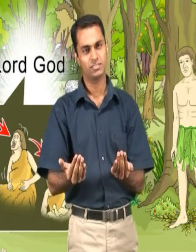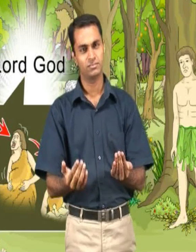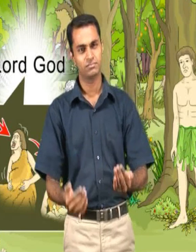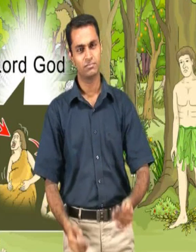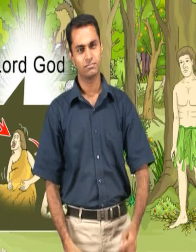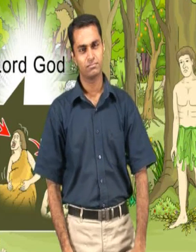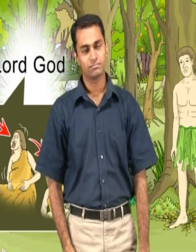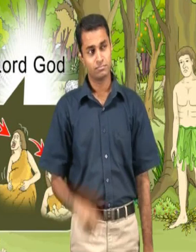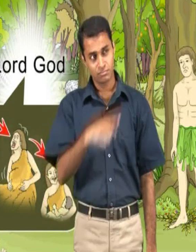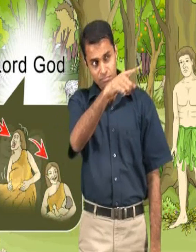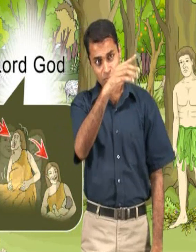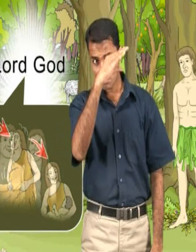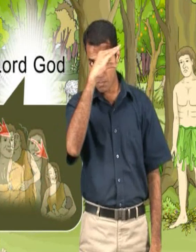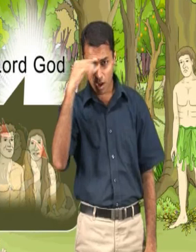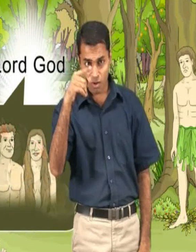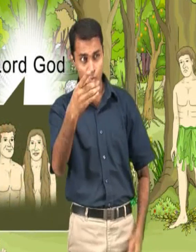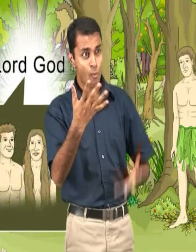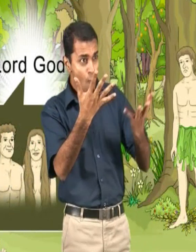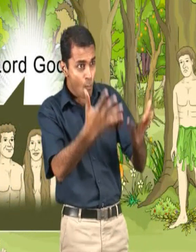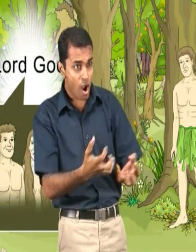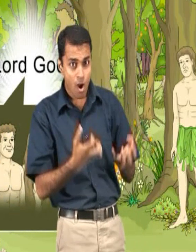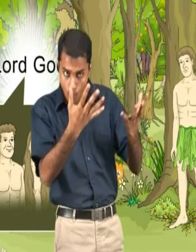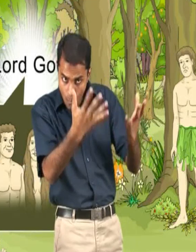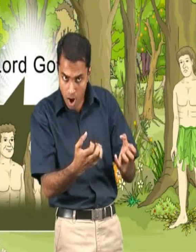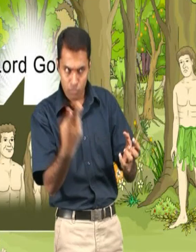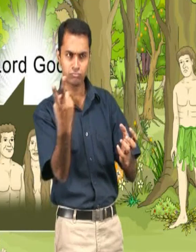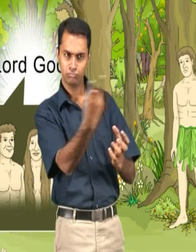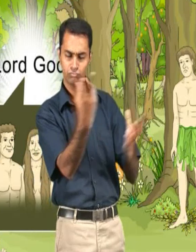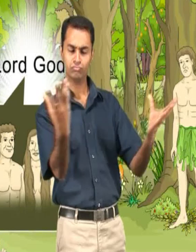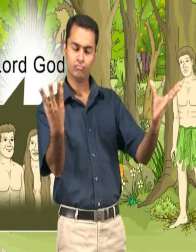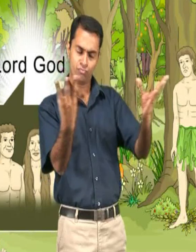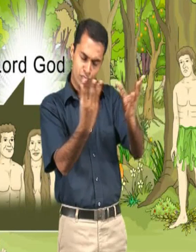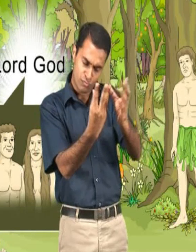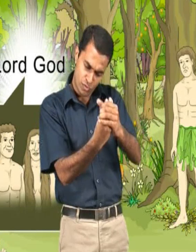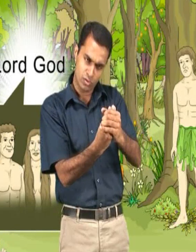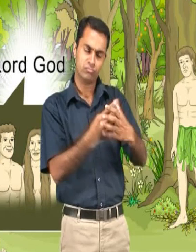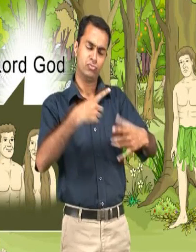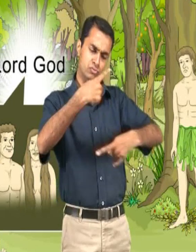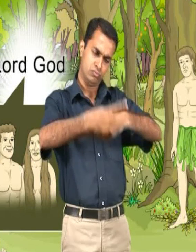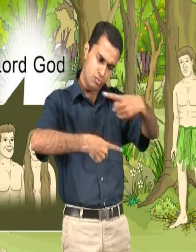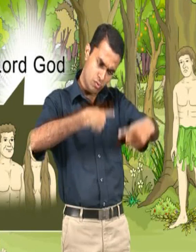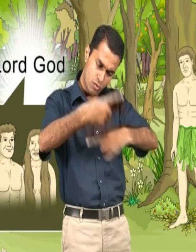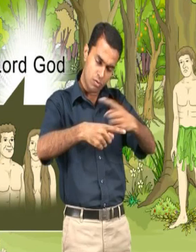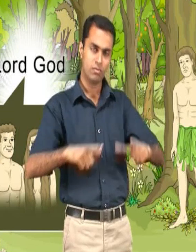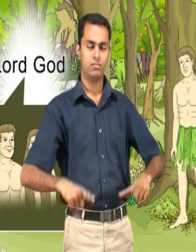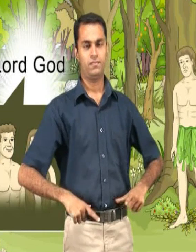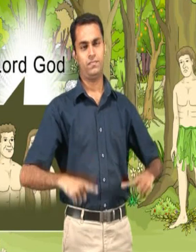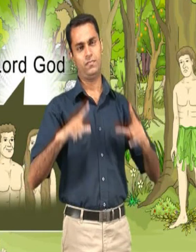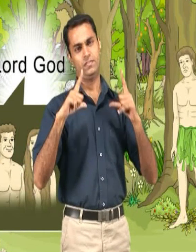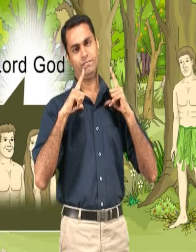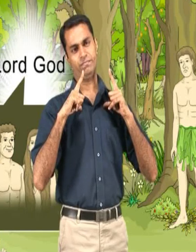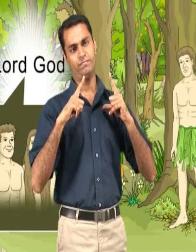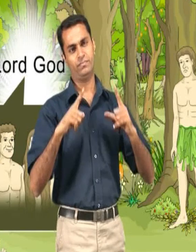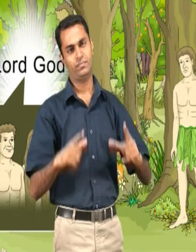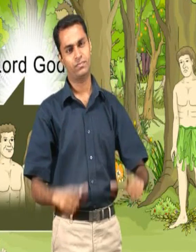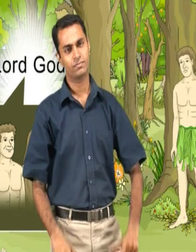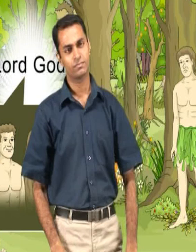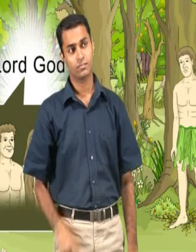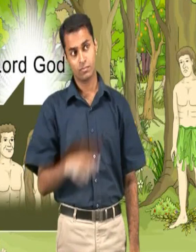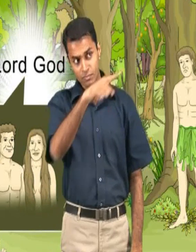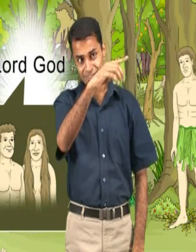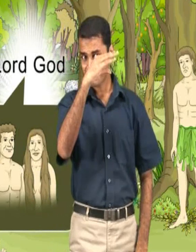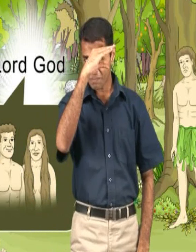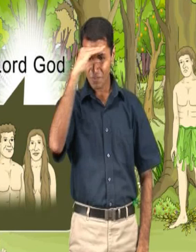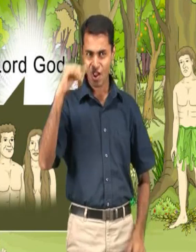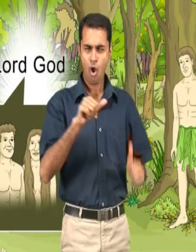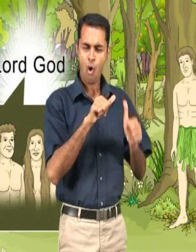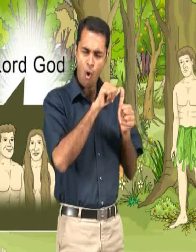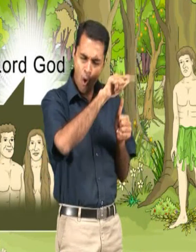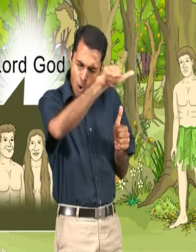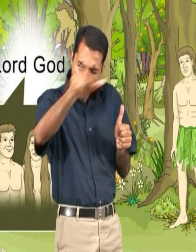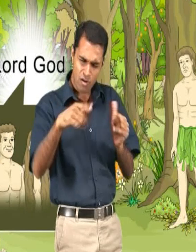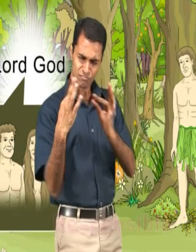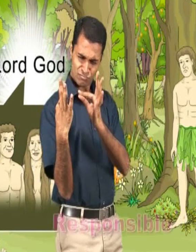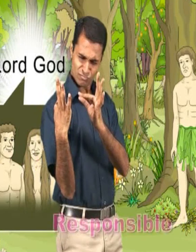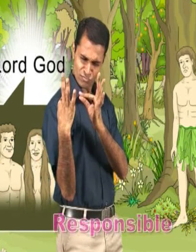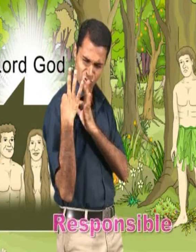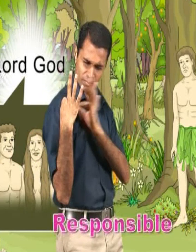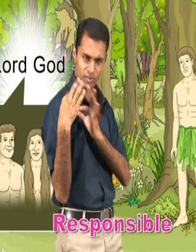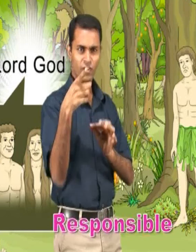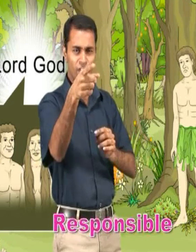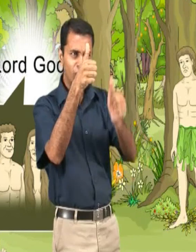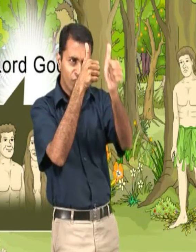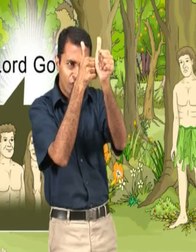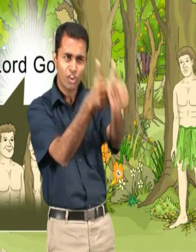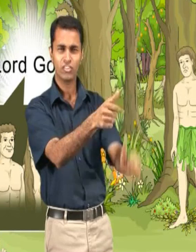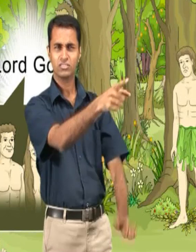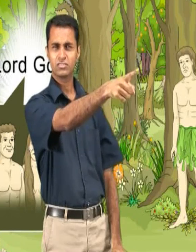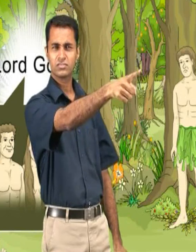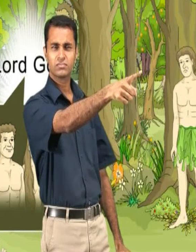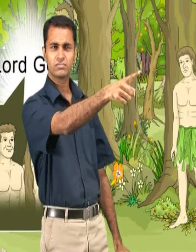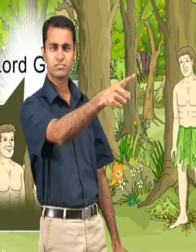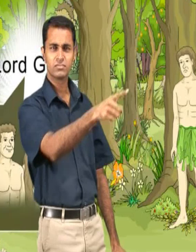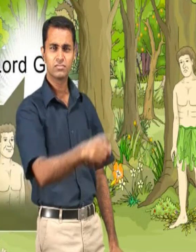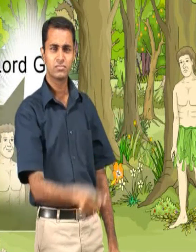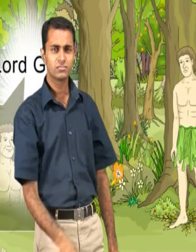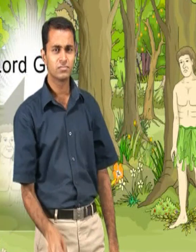Your desire will be for your husband, and he will rule over you.”